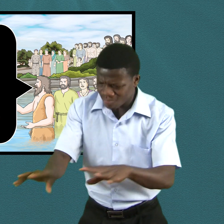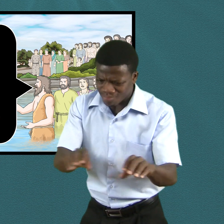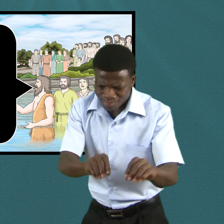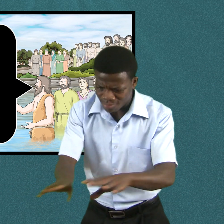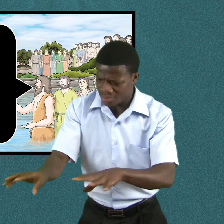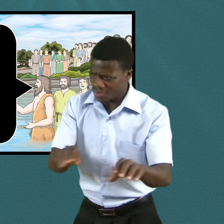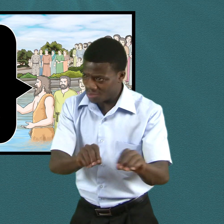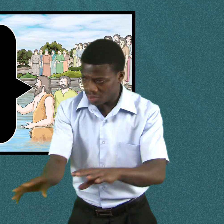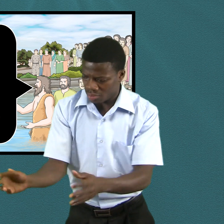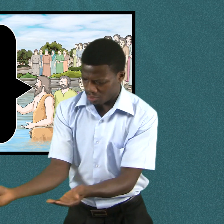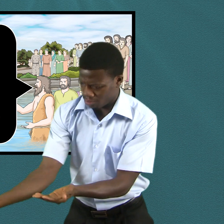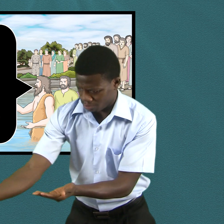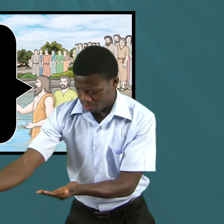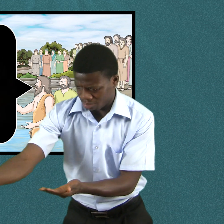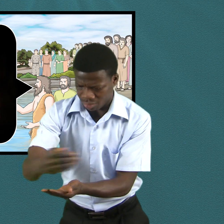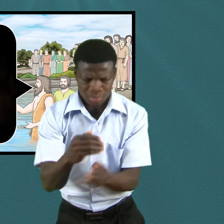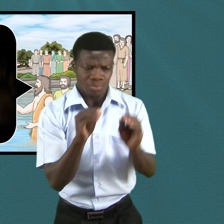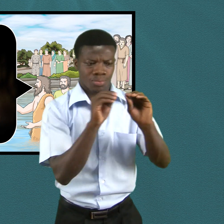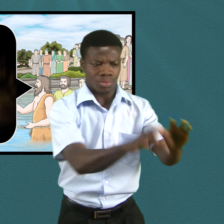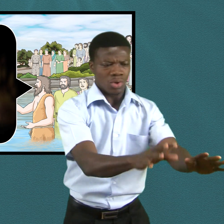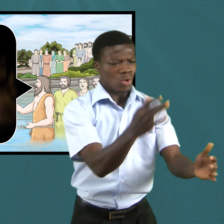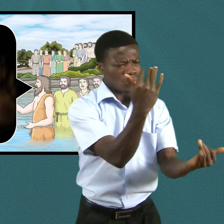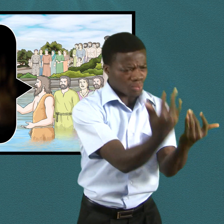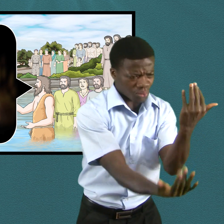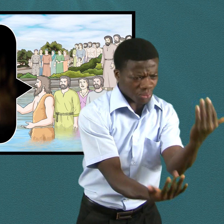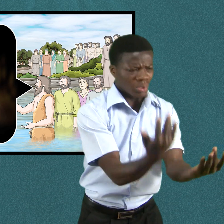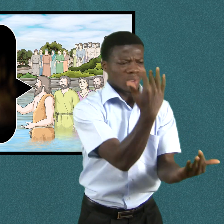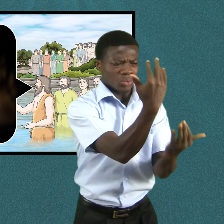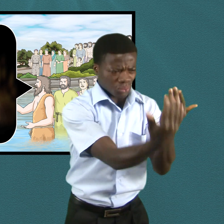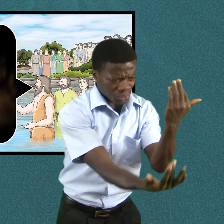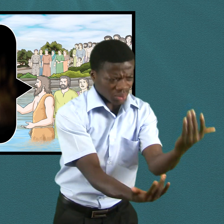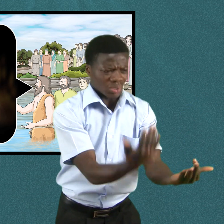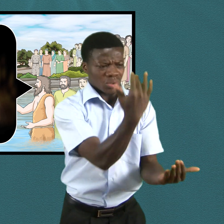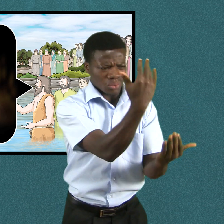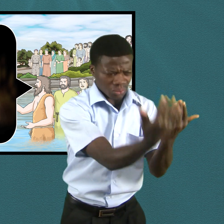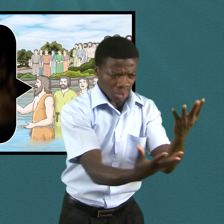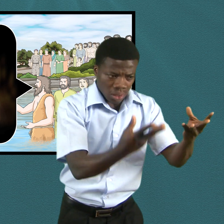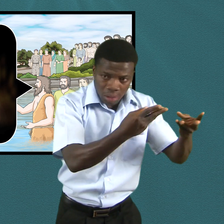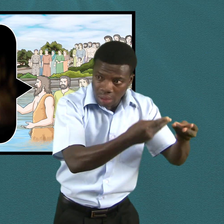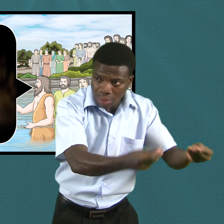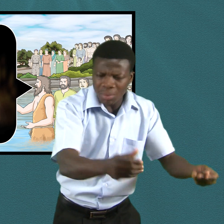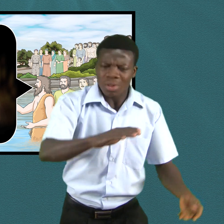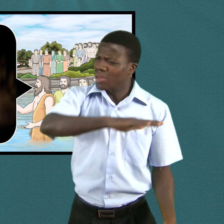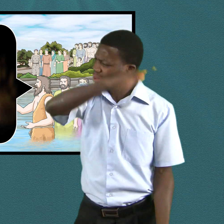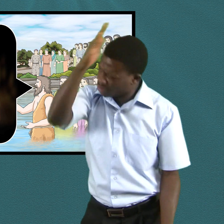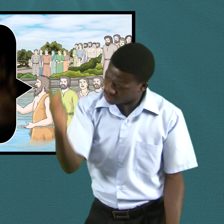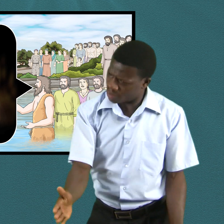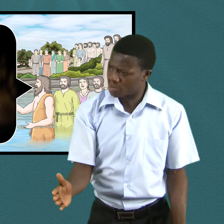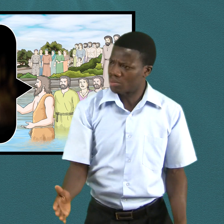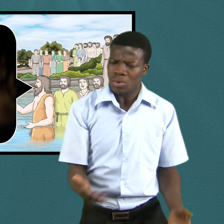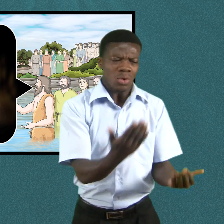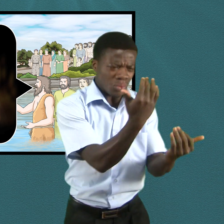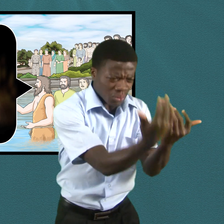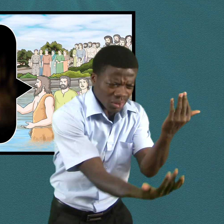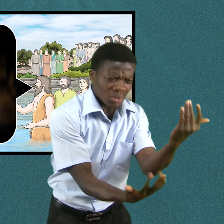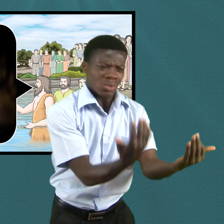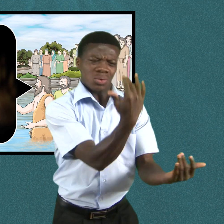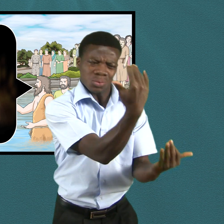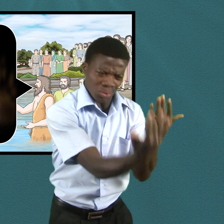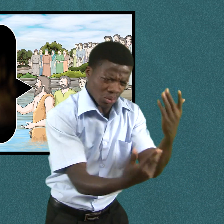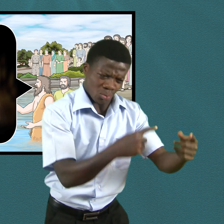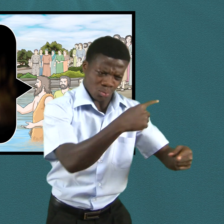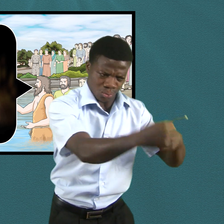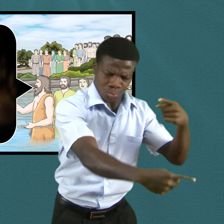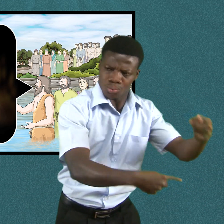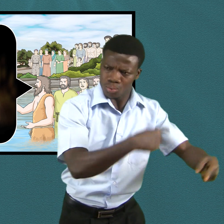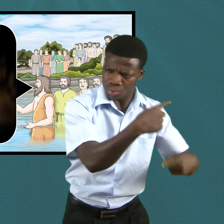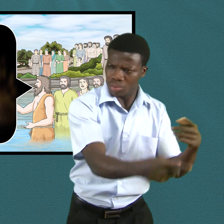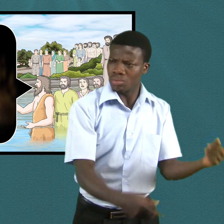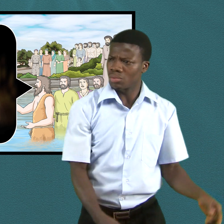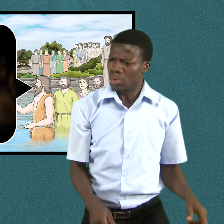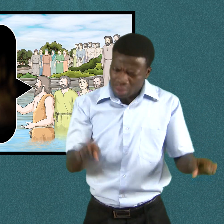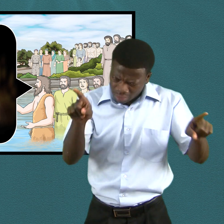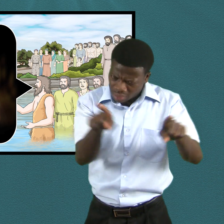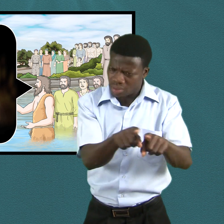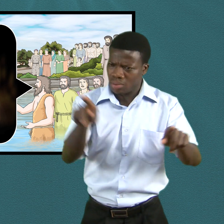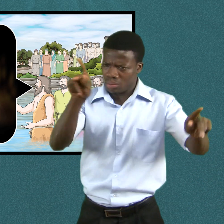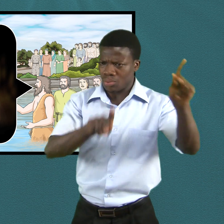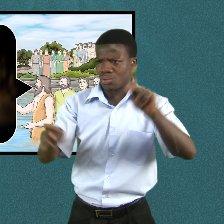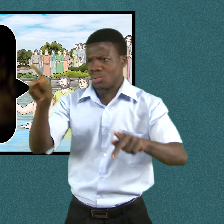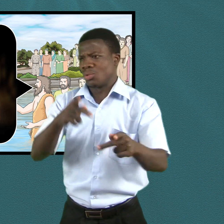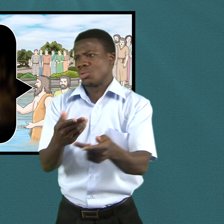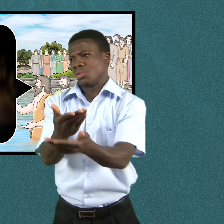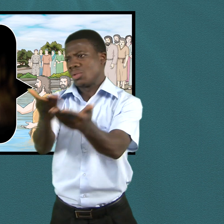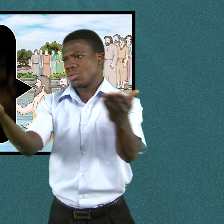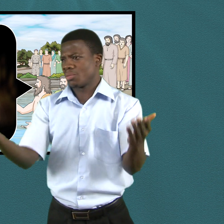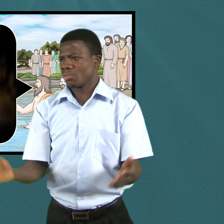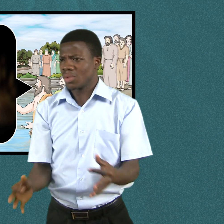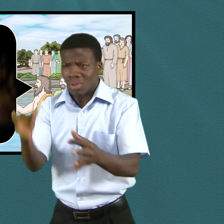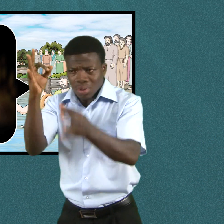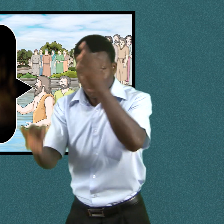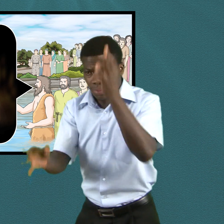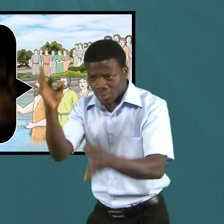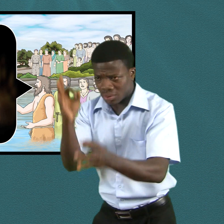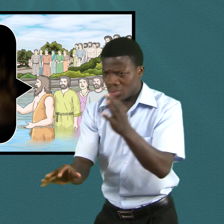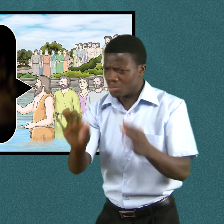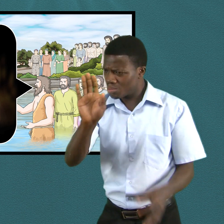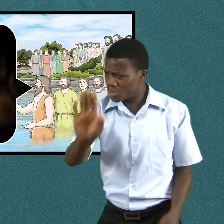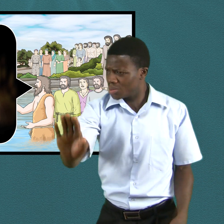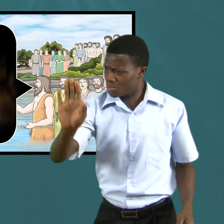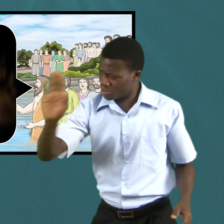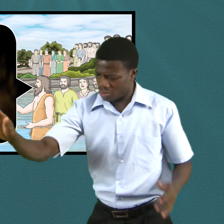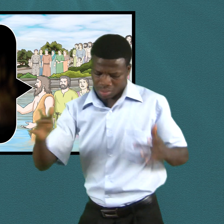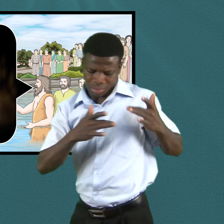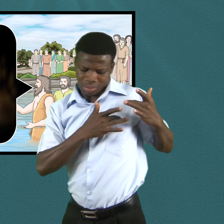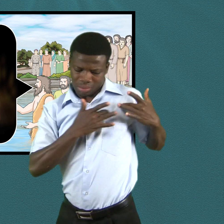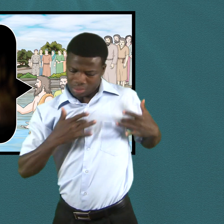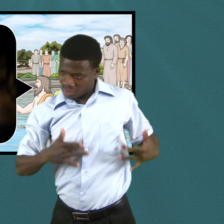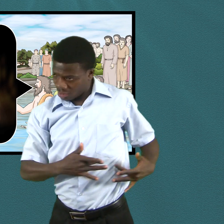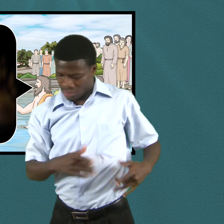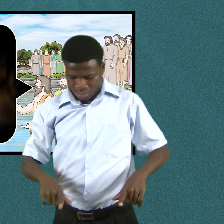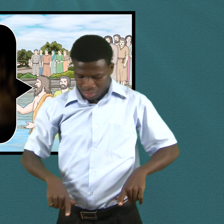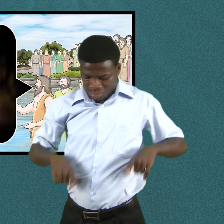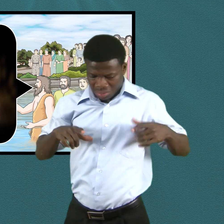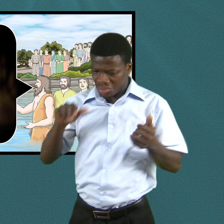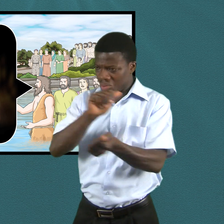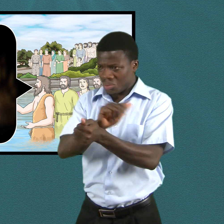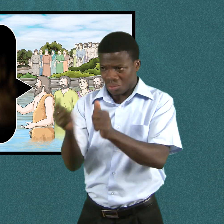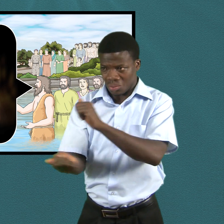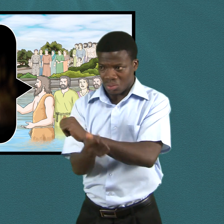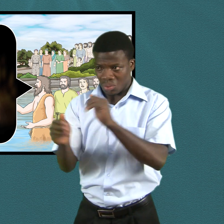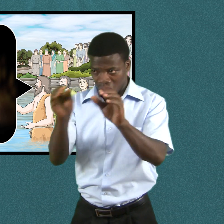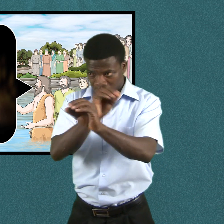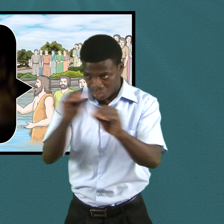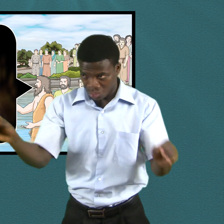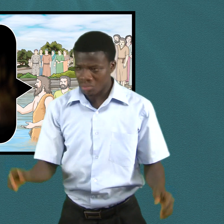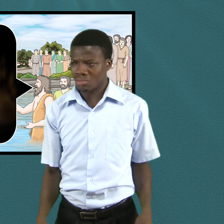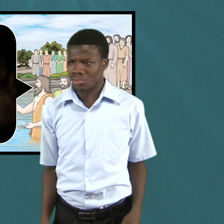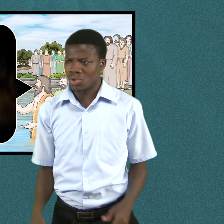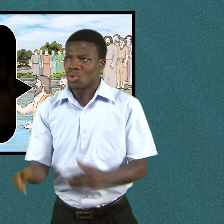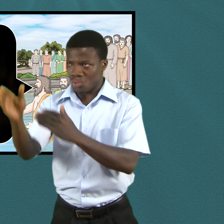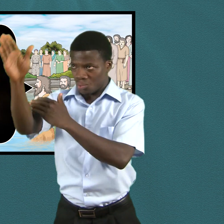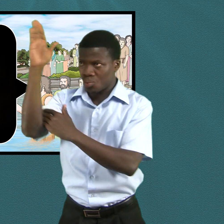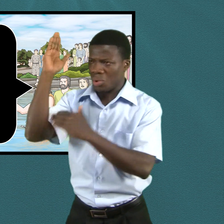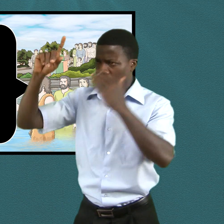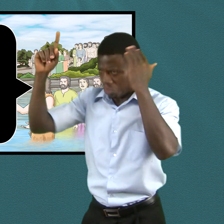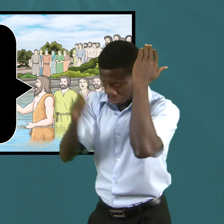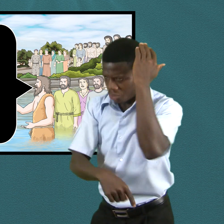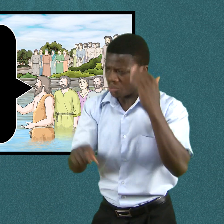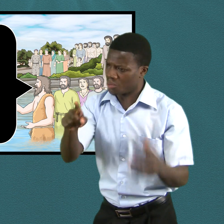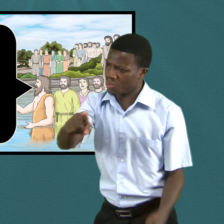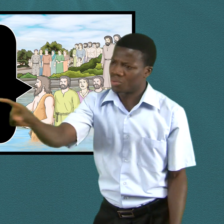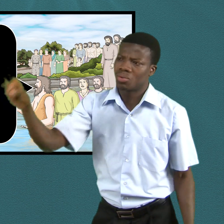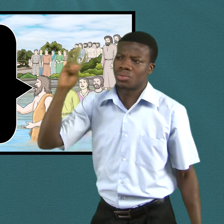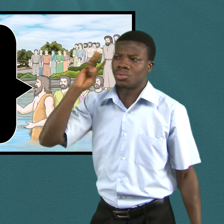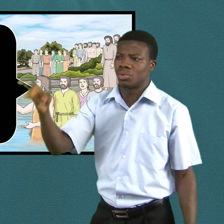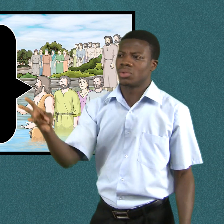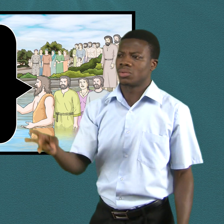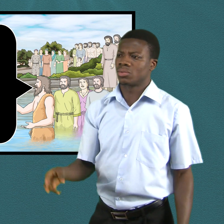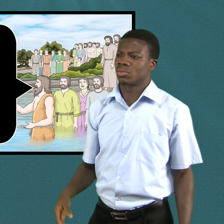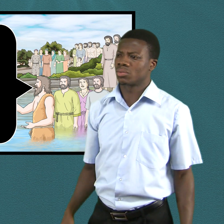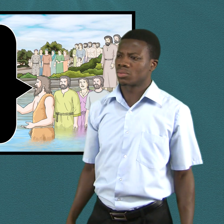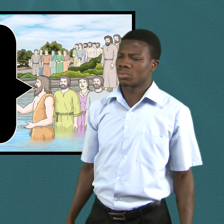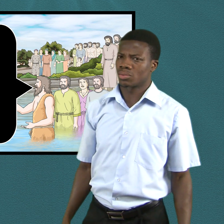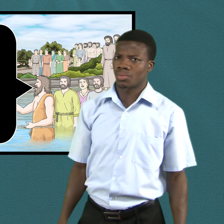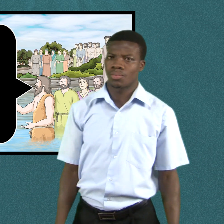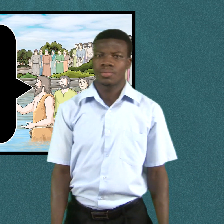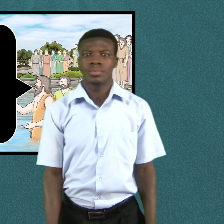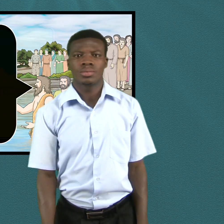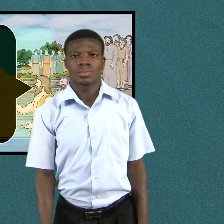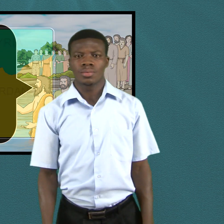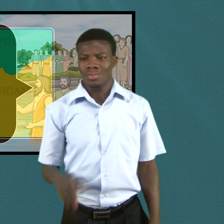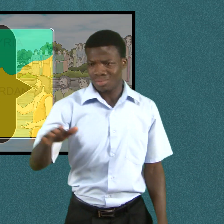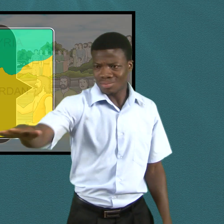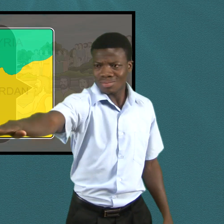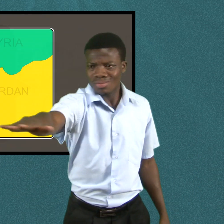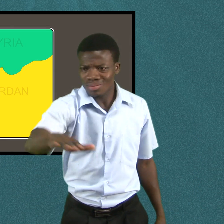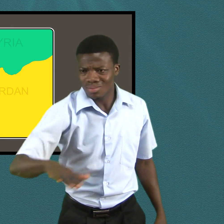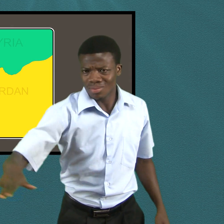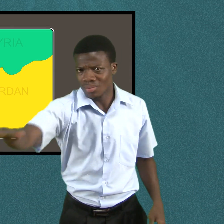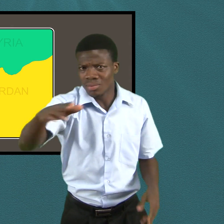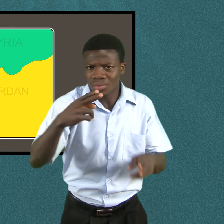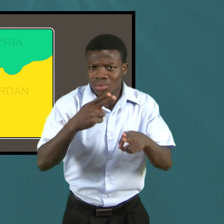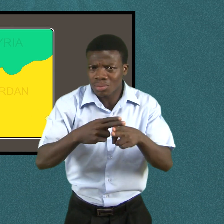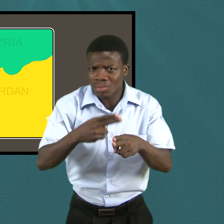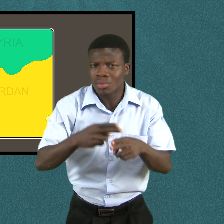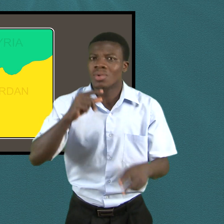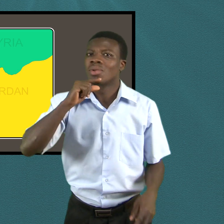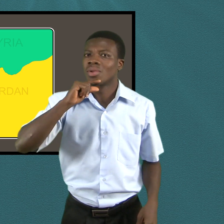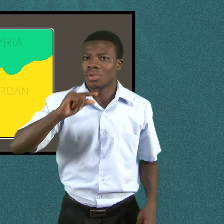but He will burn up the chaff with unquenchable fire.”